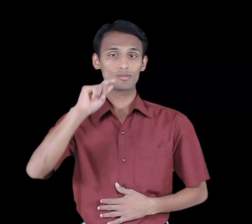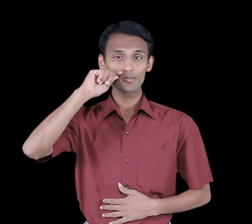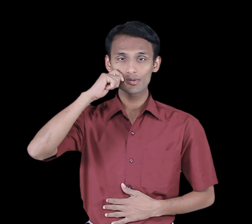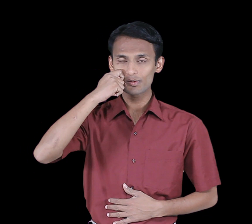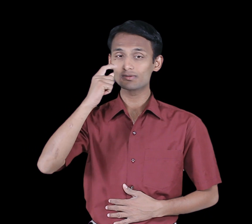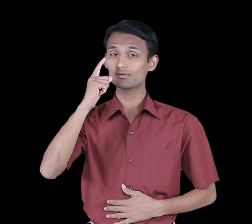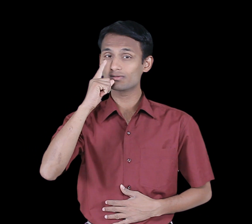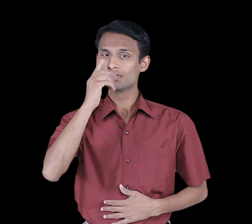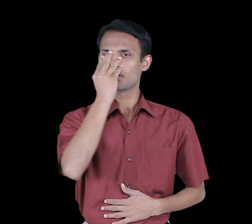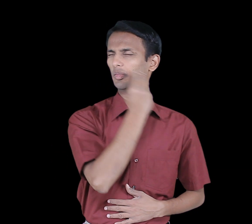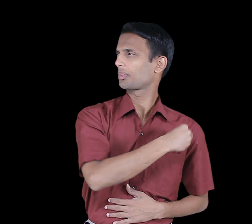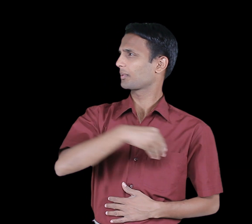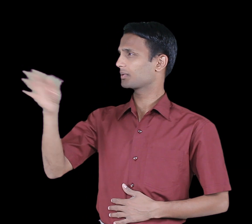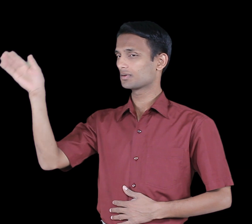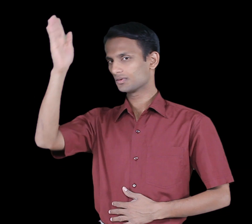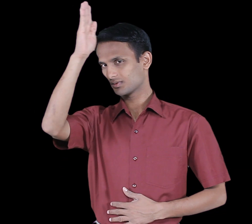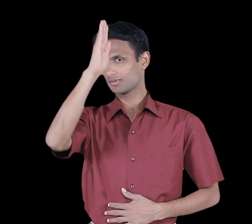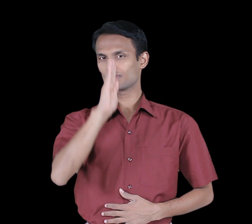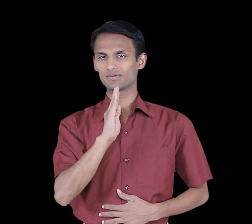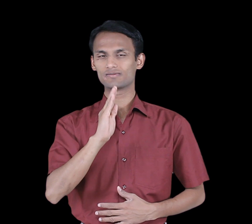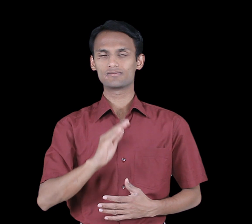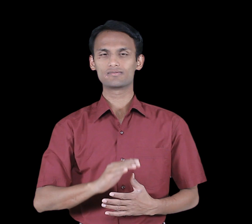Man and woman disobey God